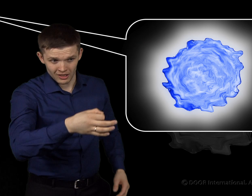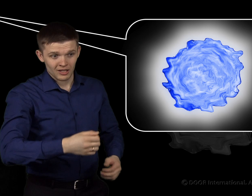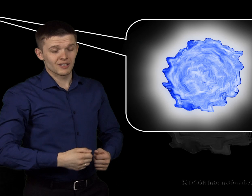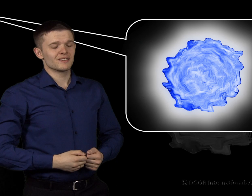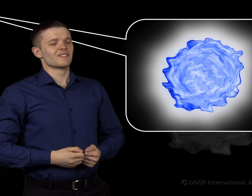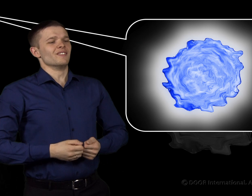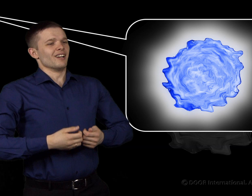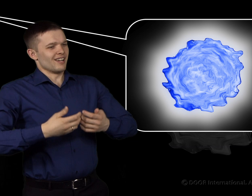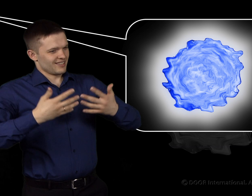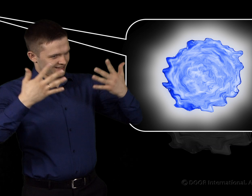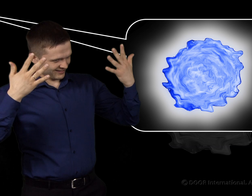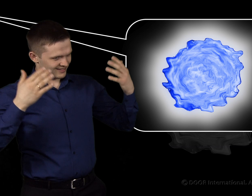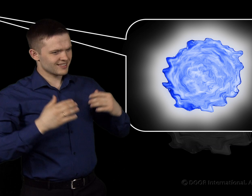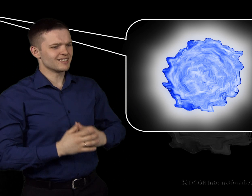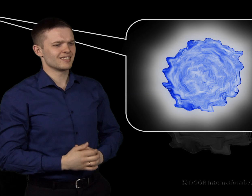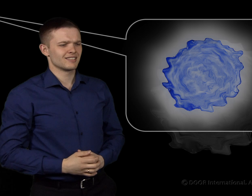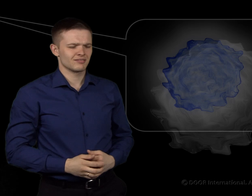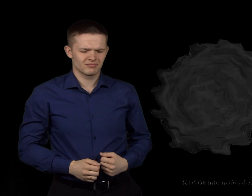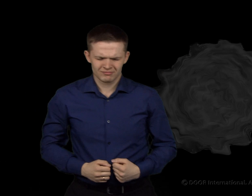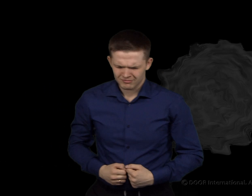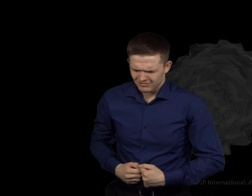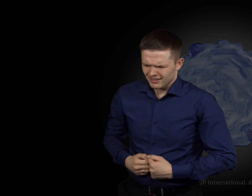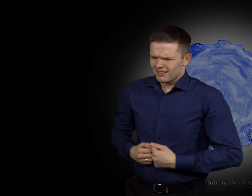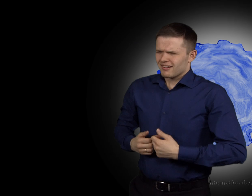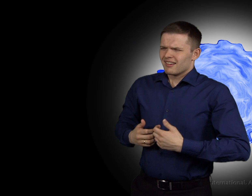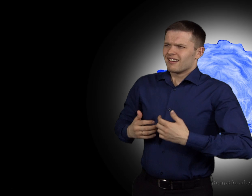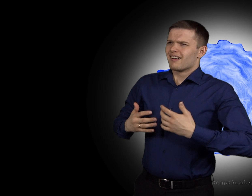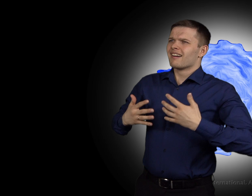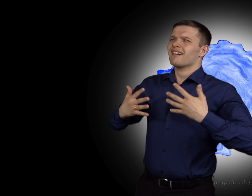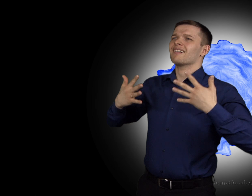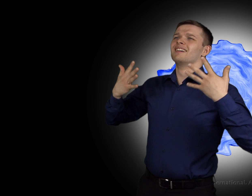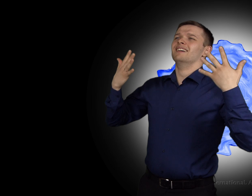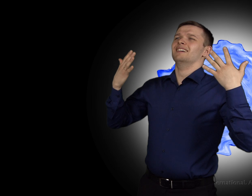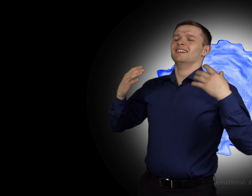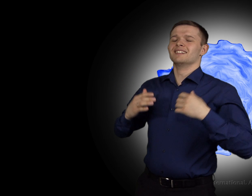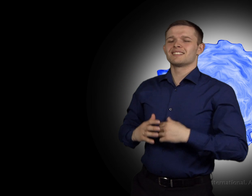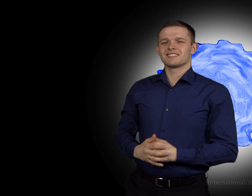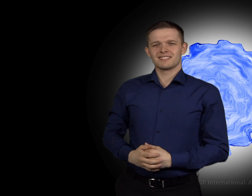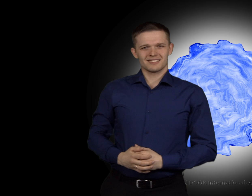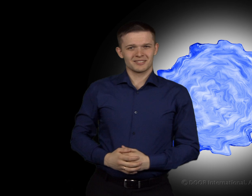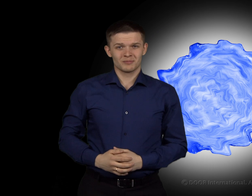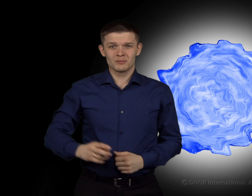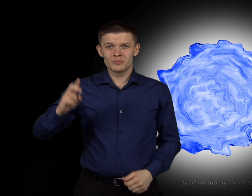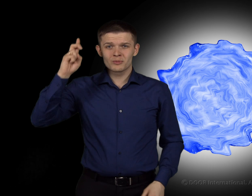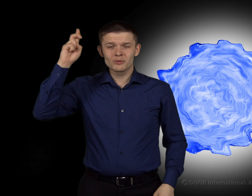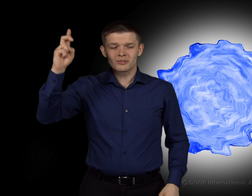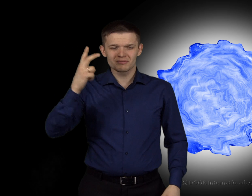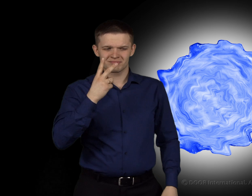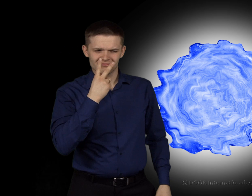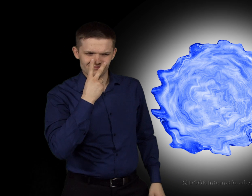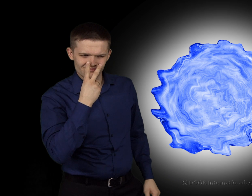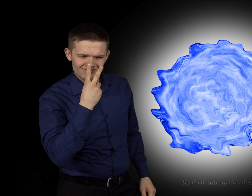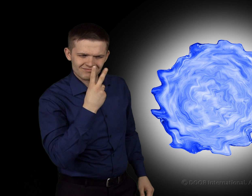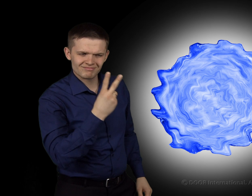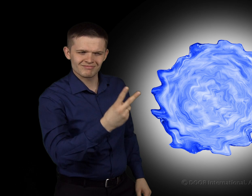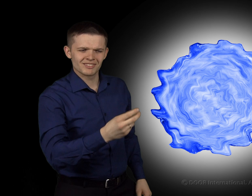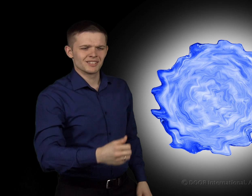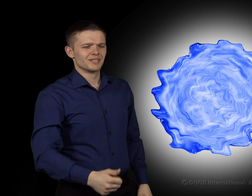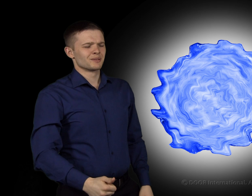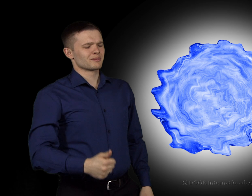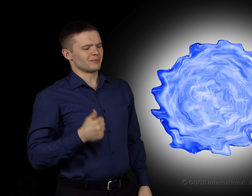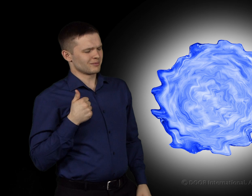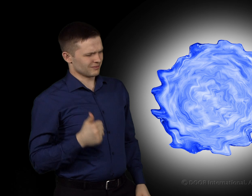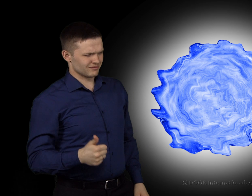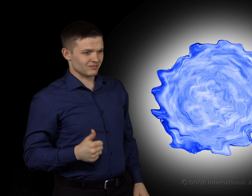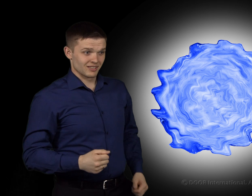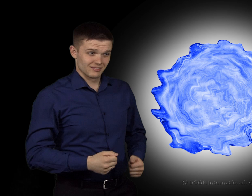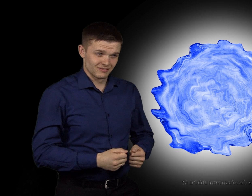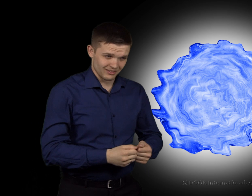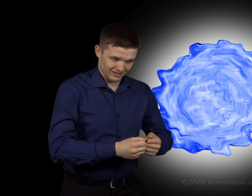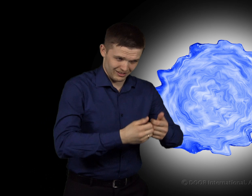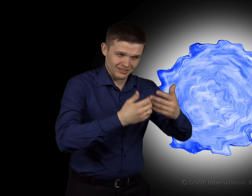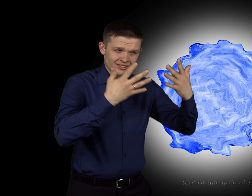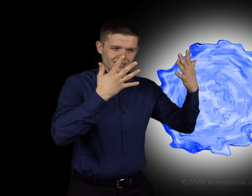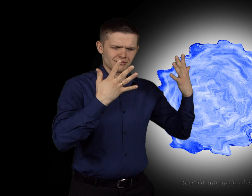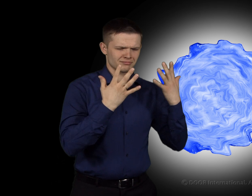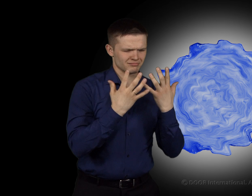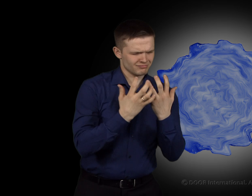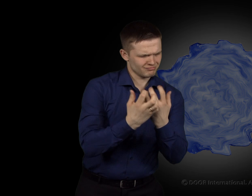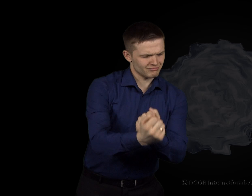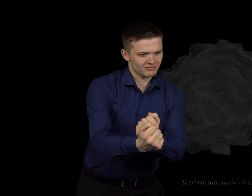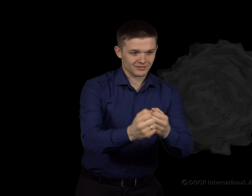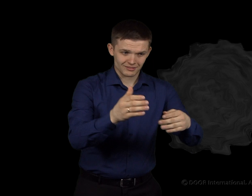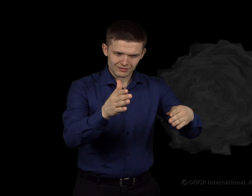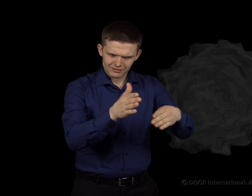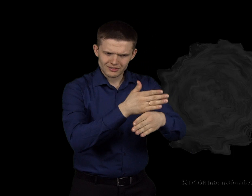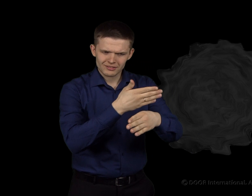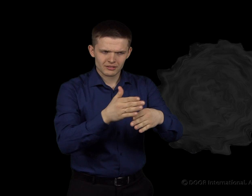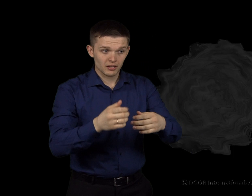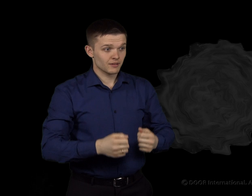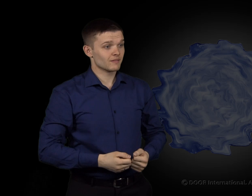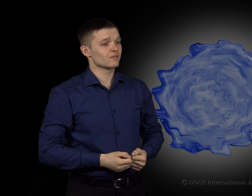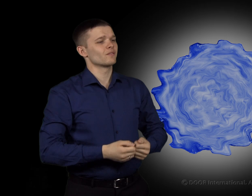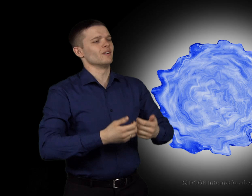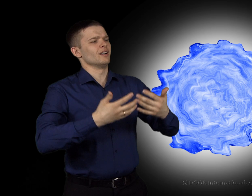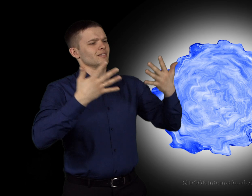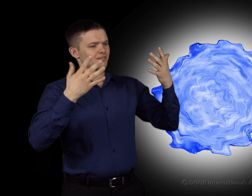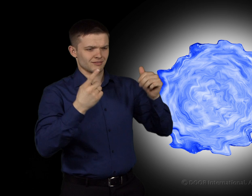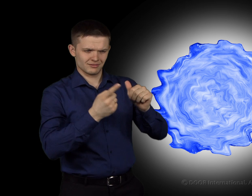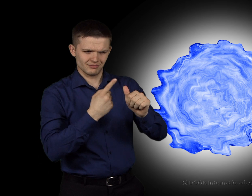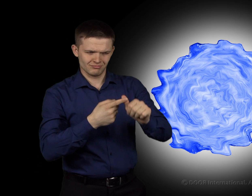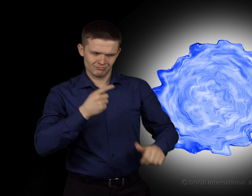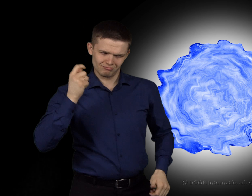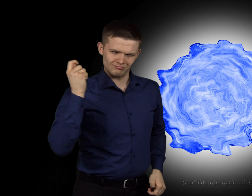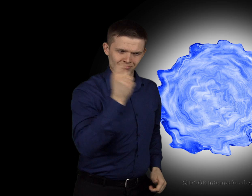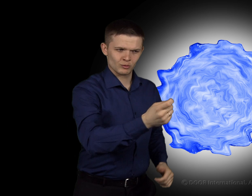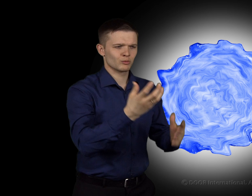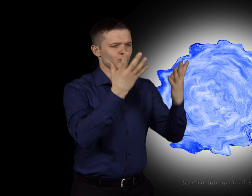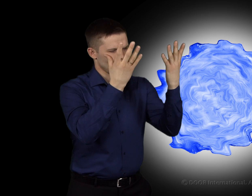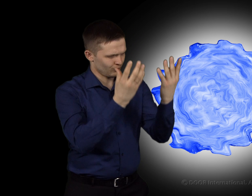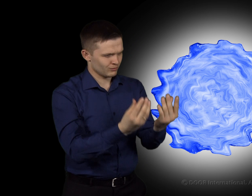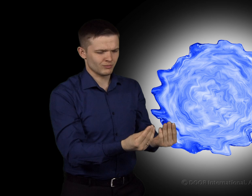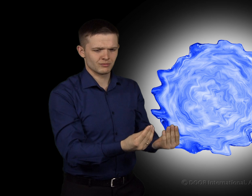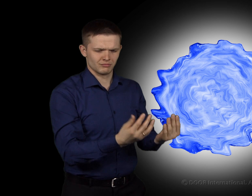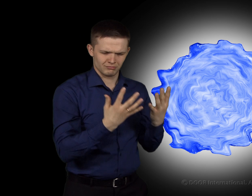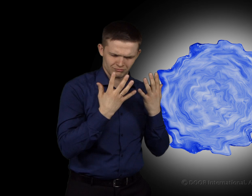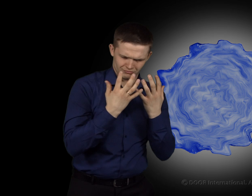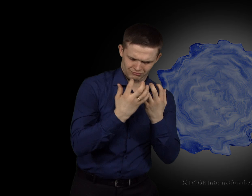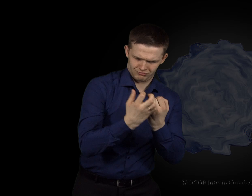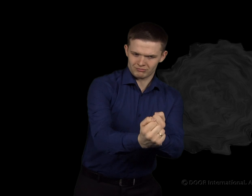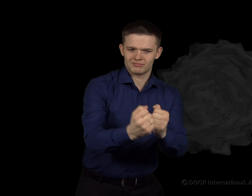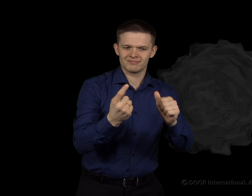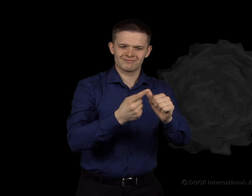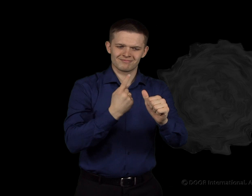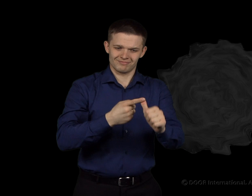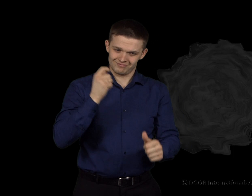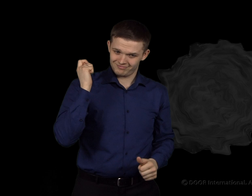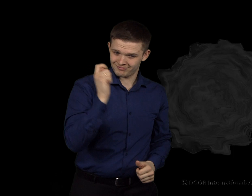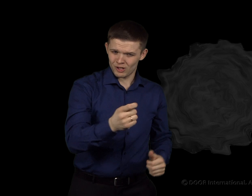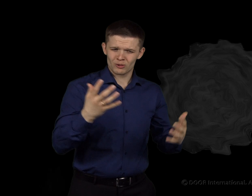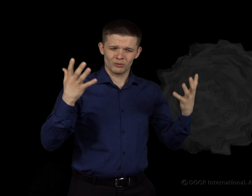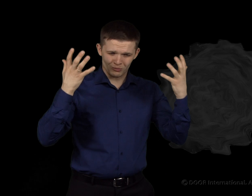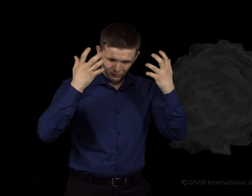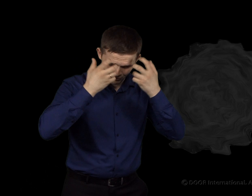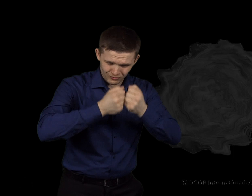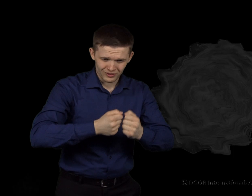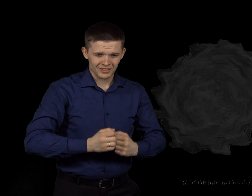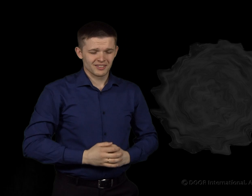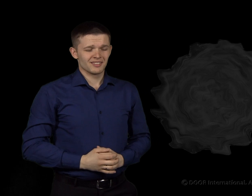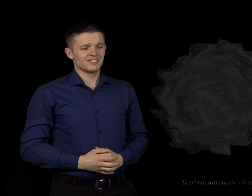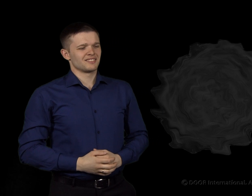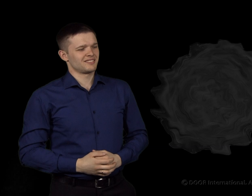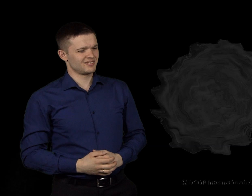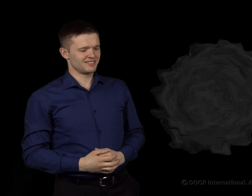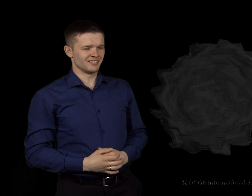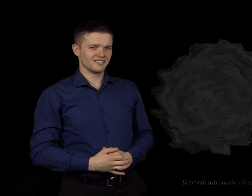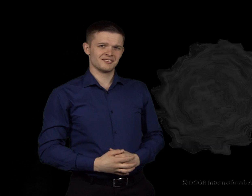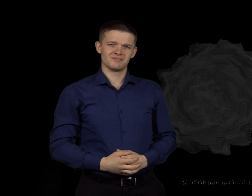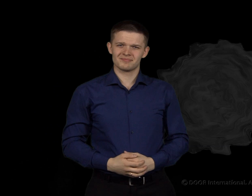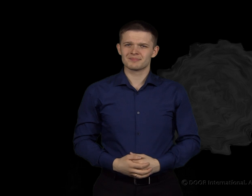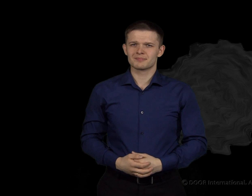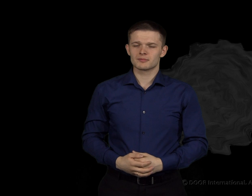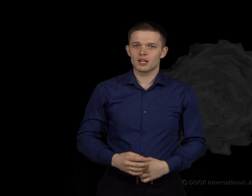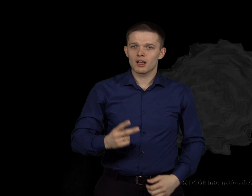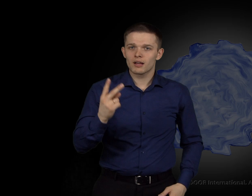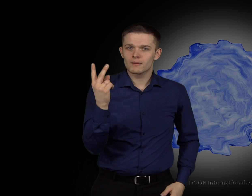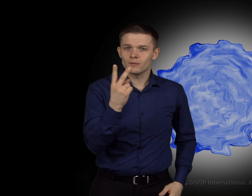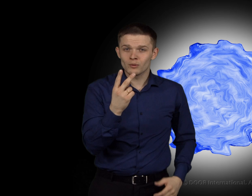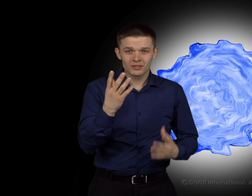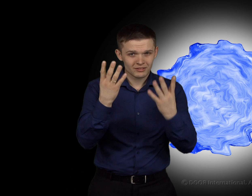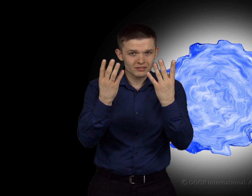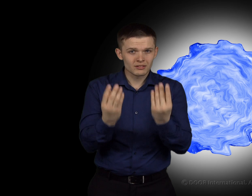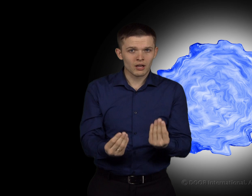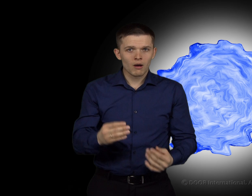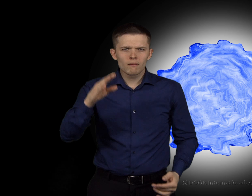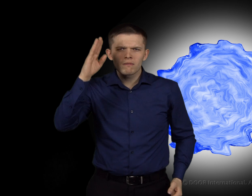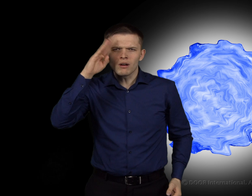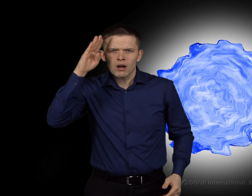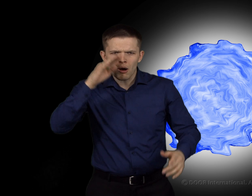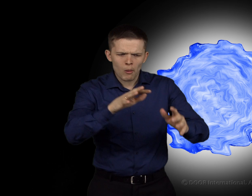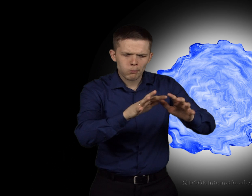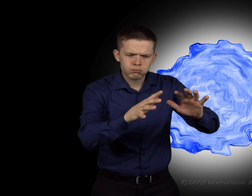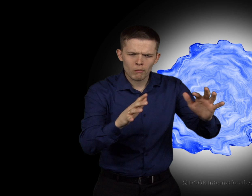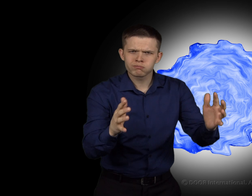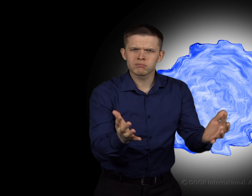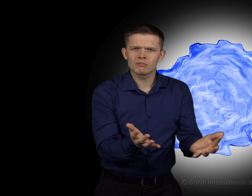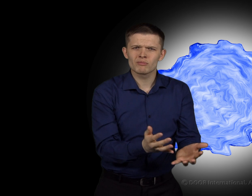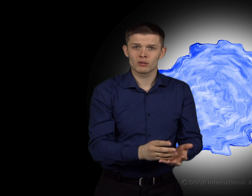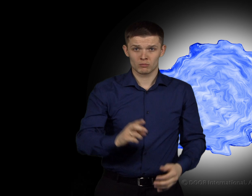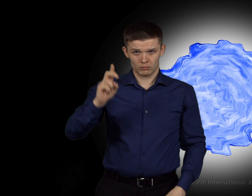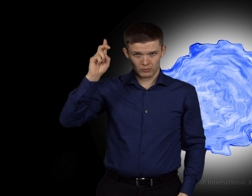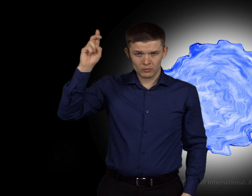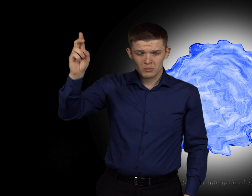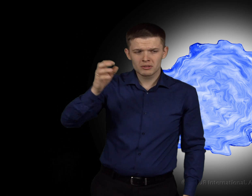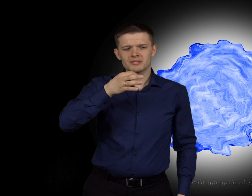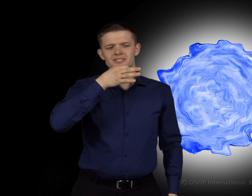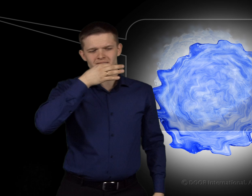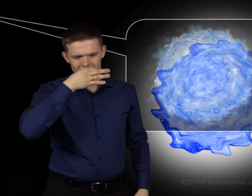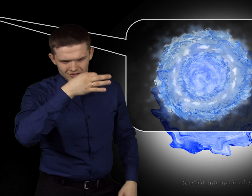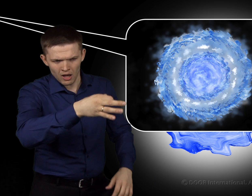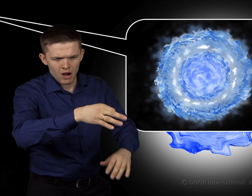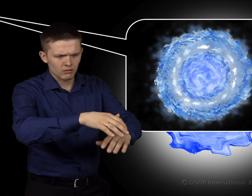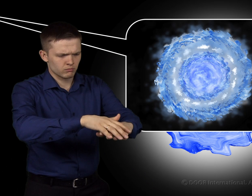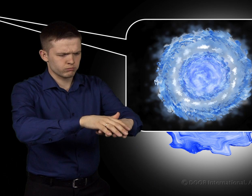And God saw that the light was good, and He separated the light from the darkness. God called the light “day,” and the darkness He called “night.” And there was evening, and there was morning—the first day.